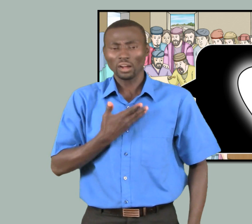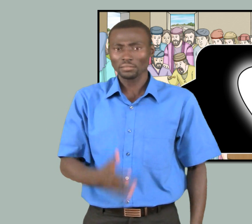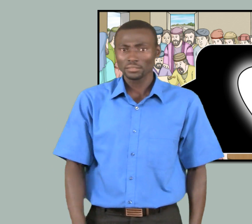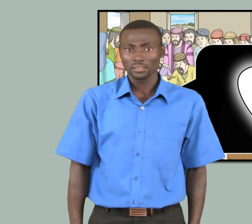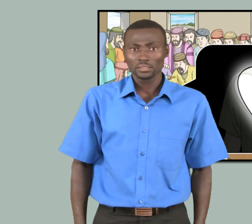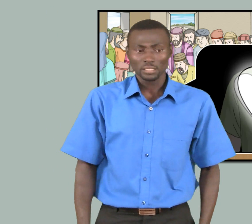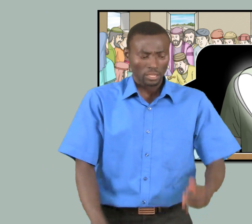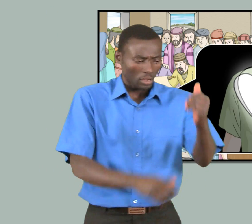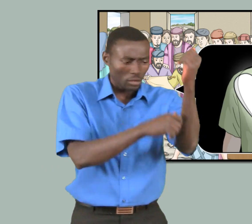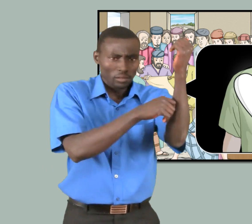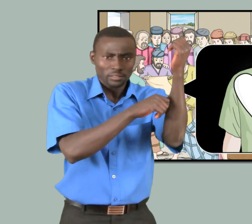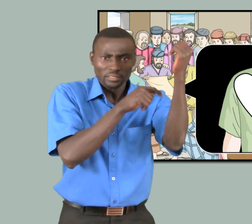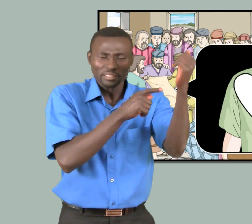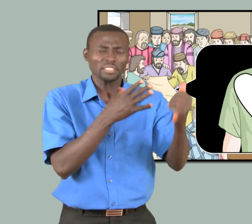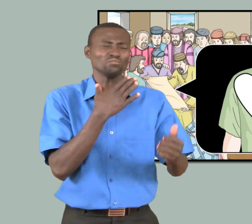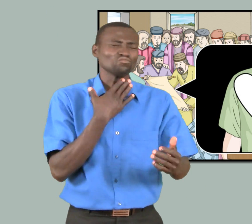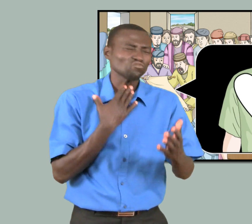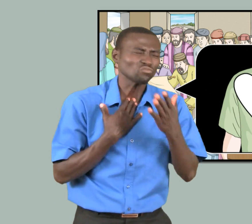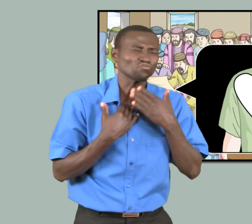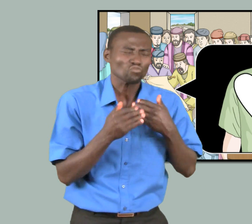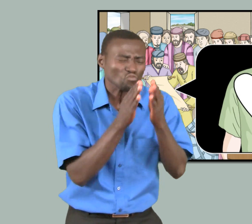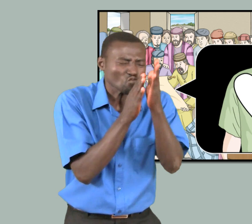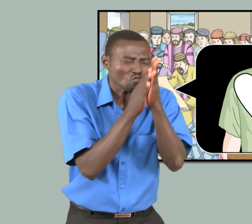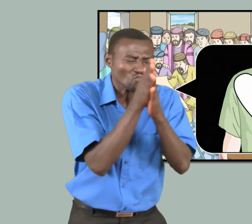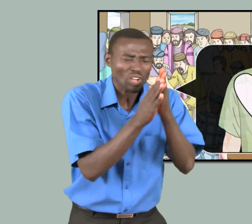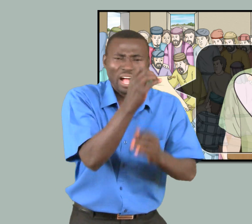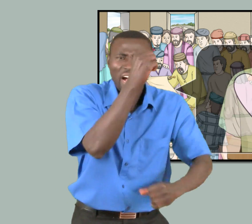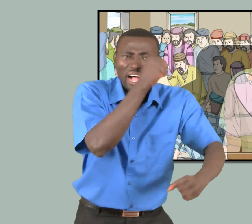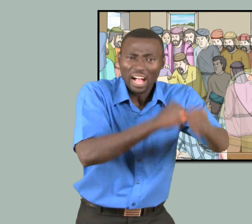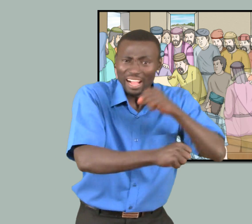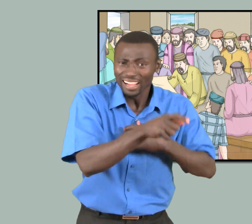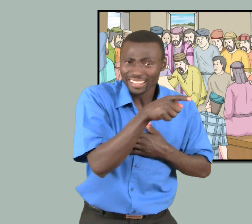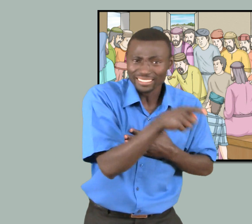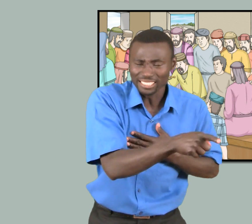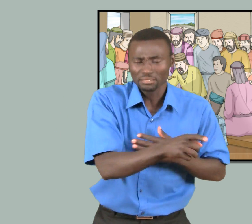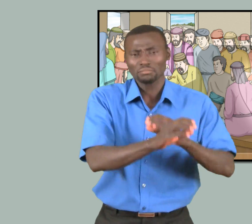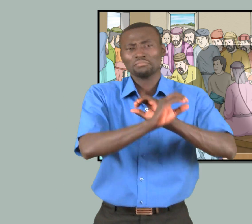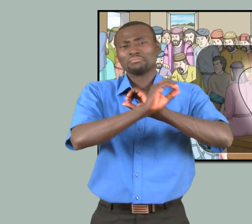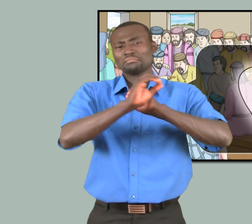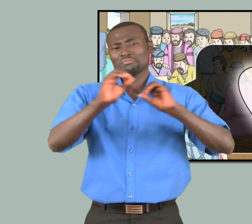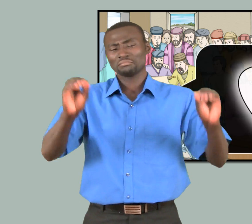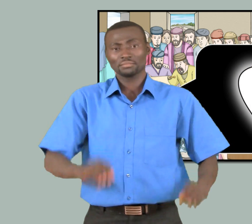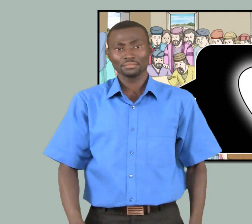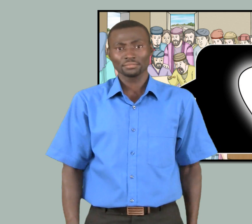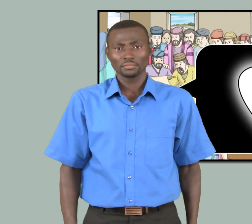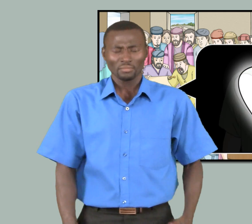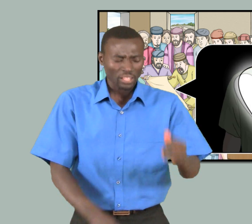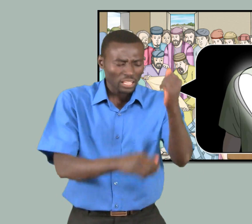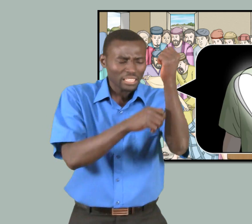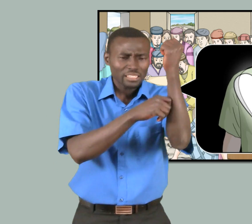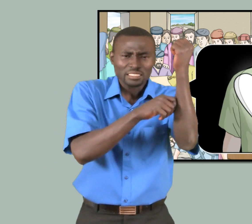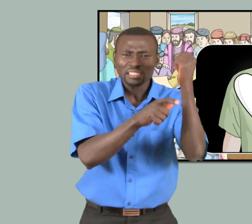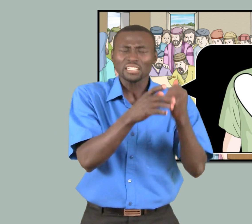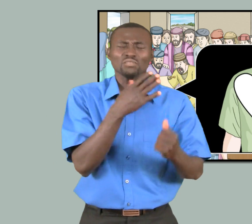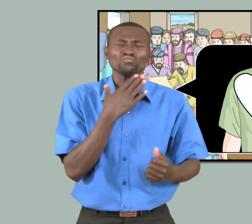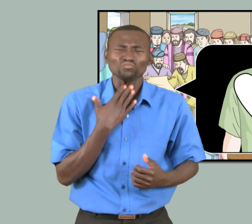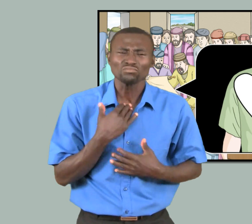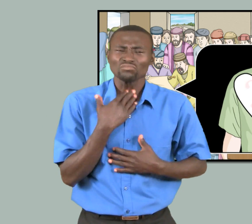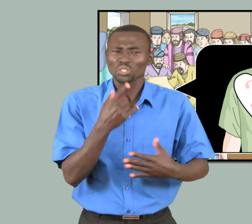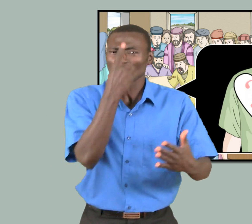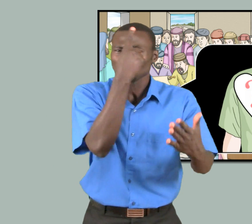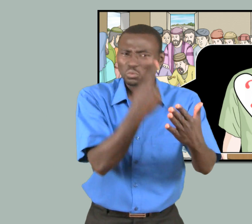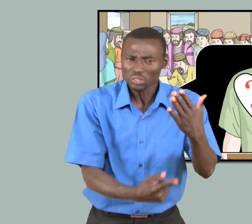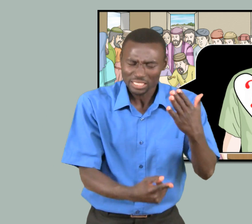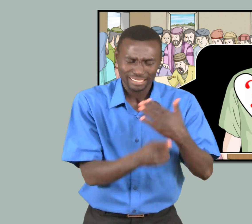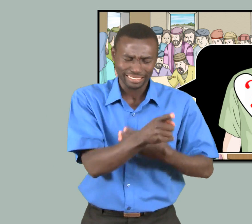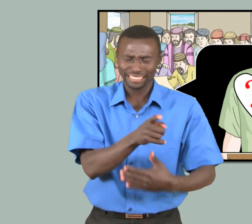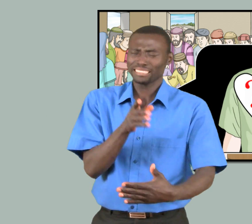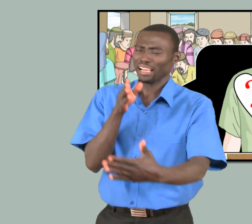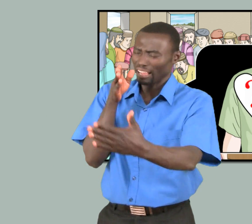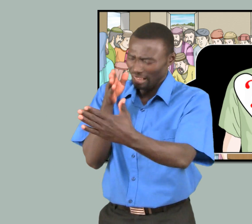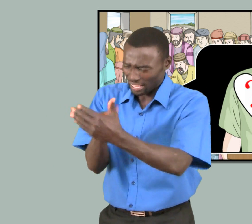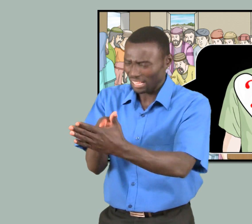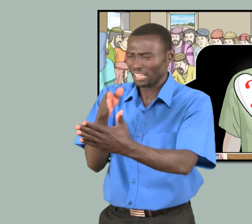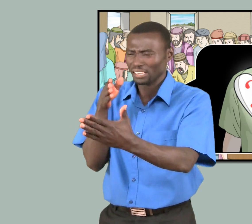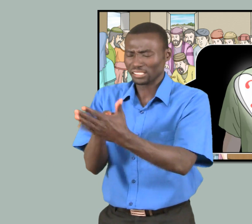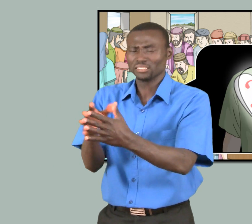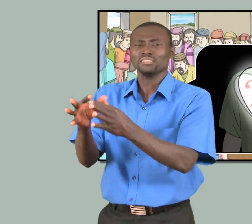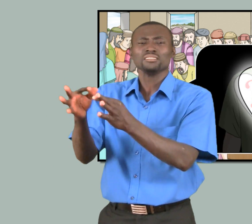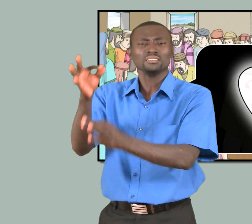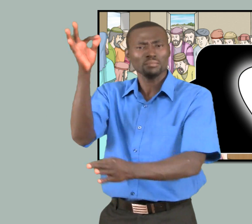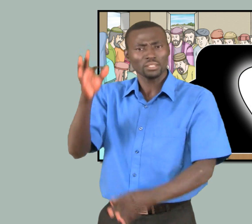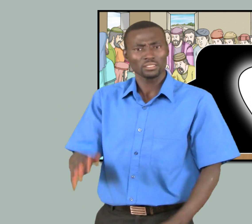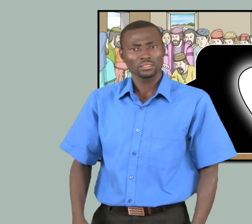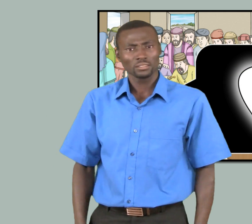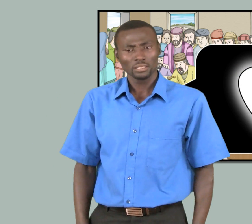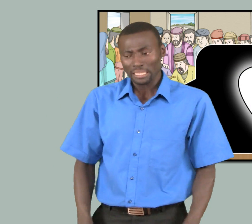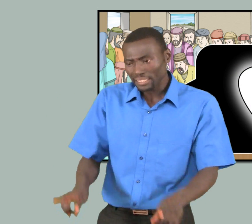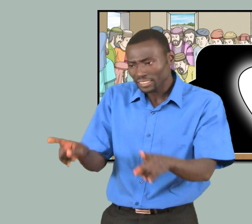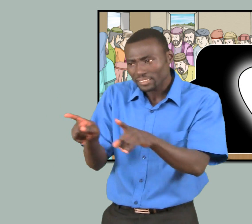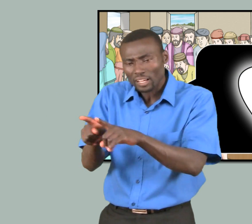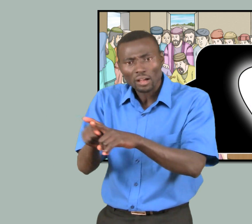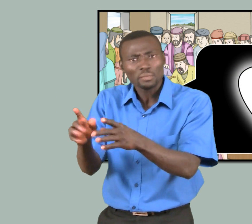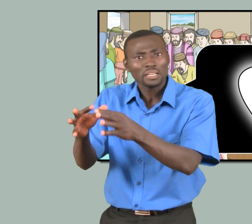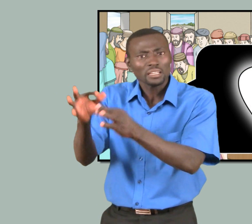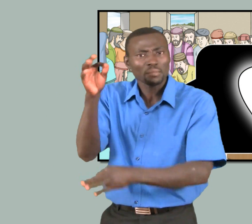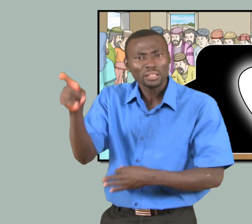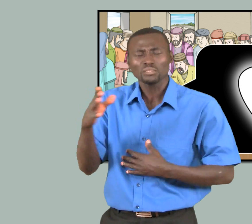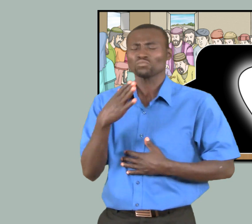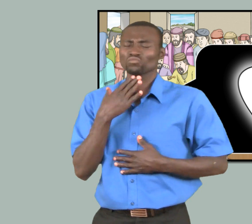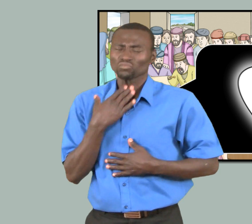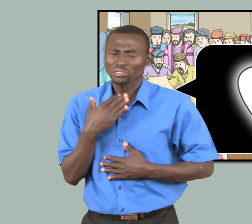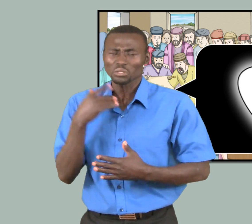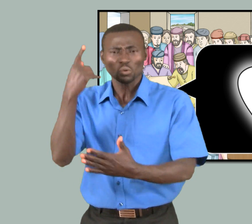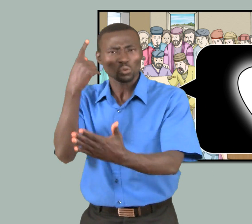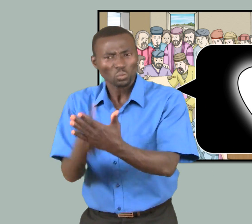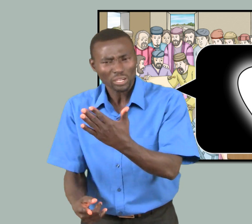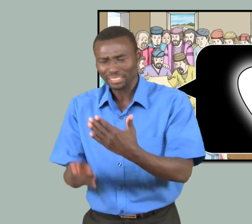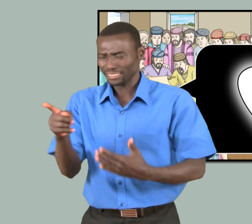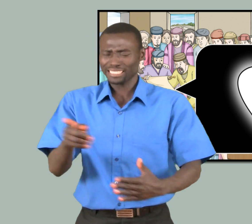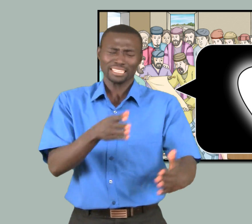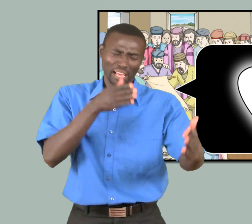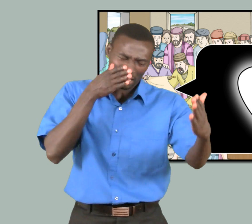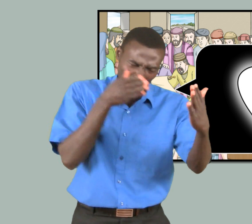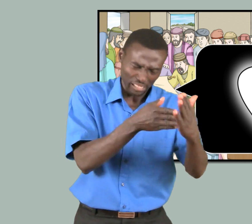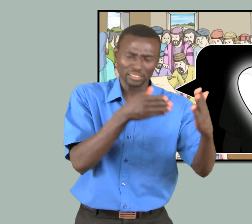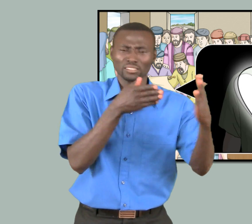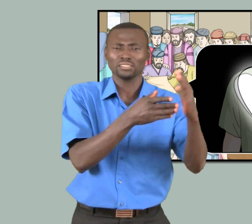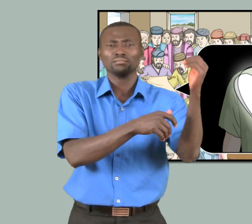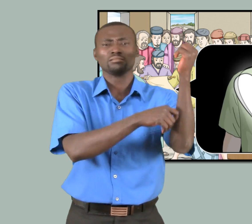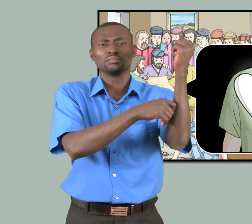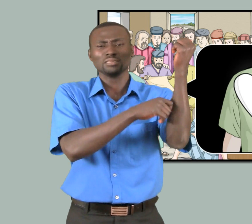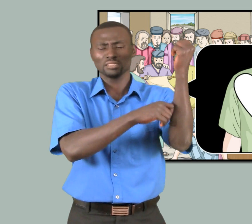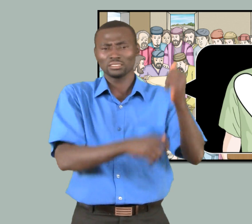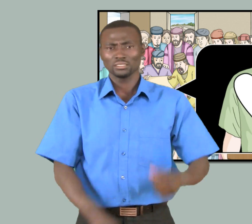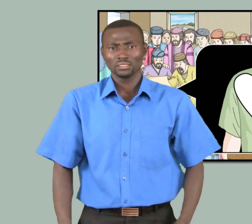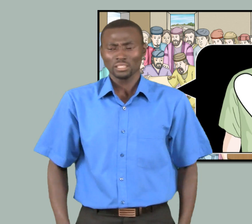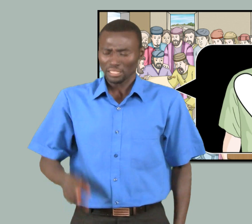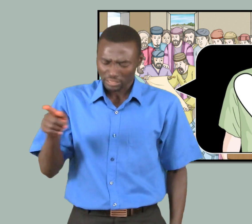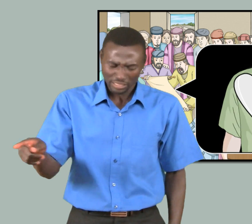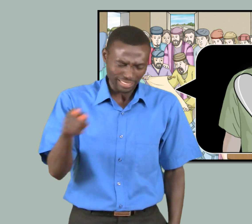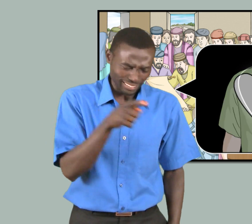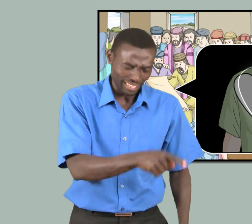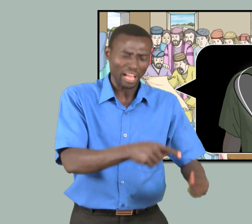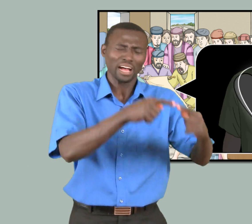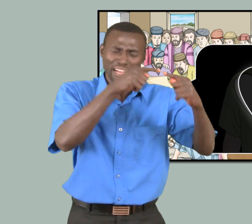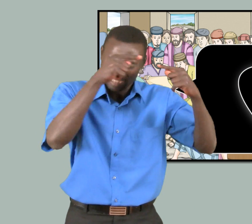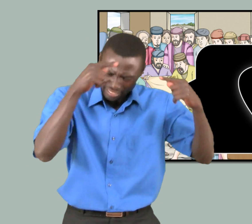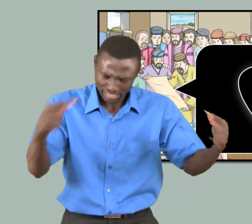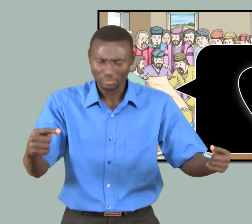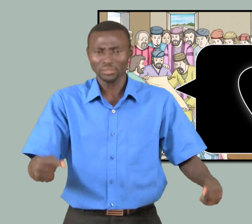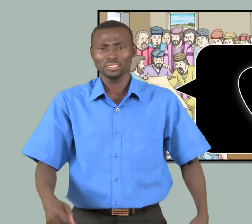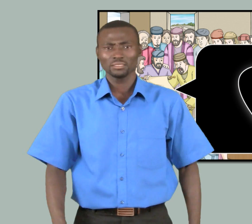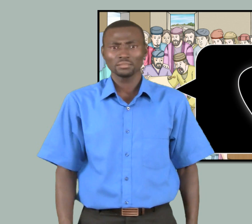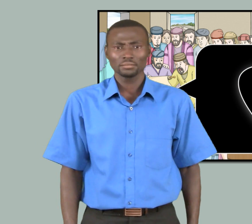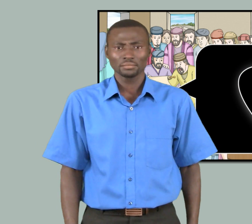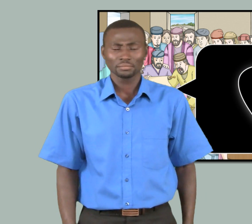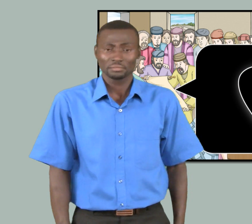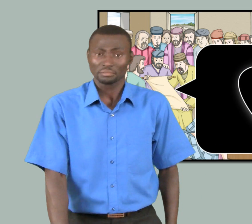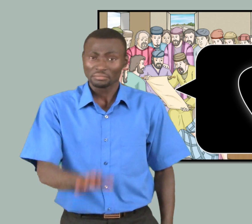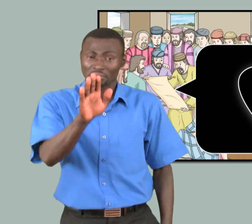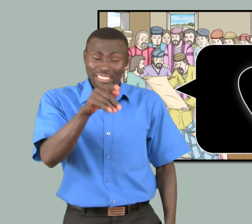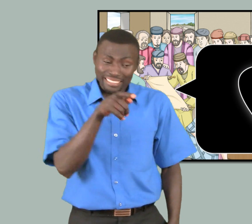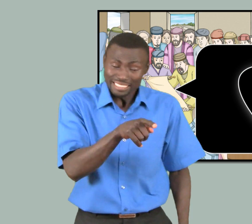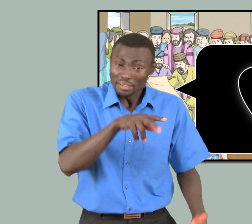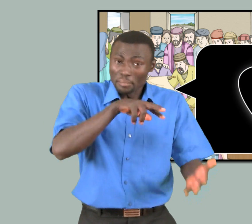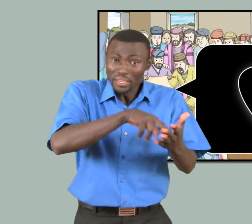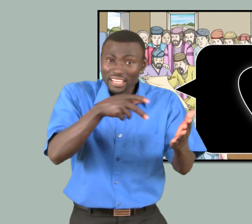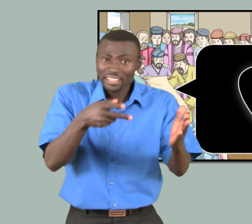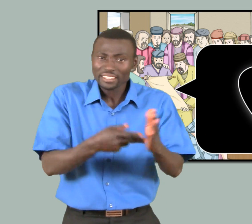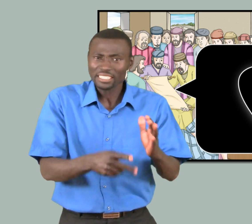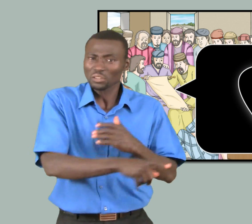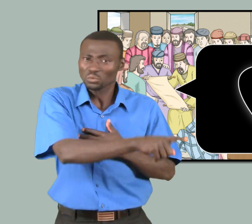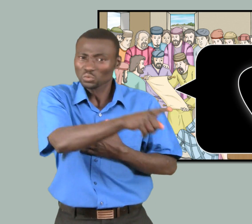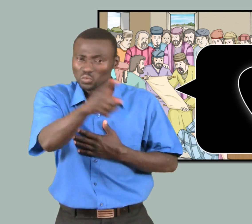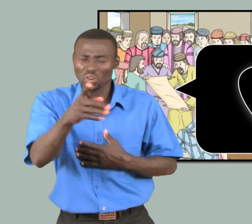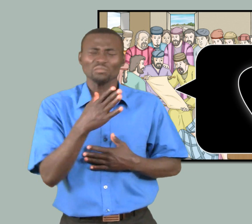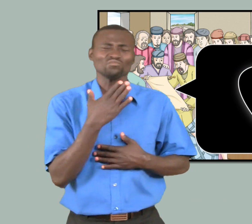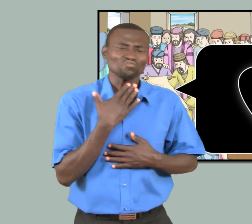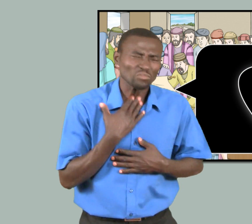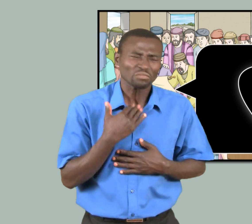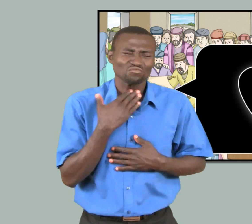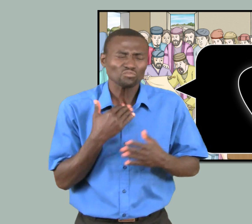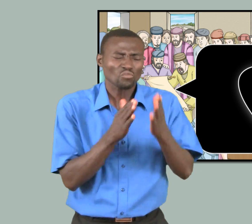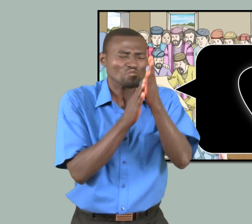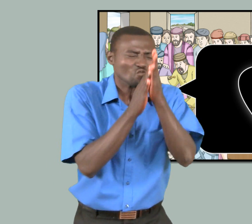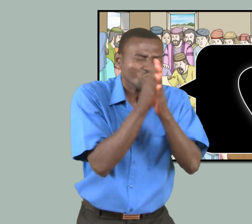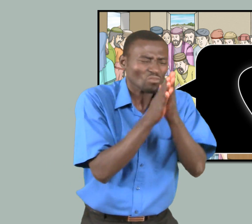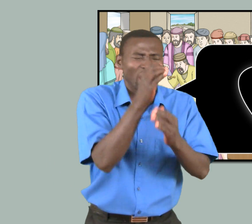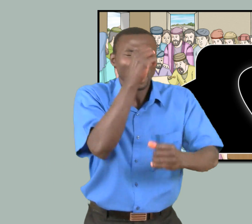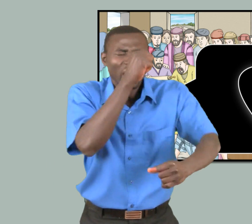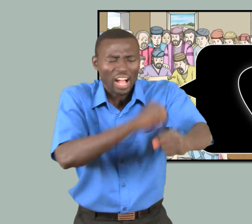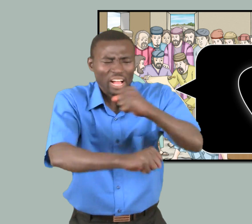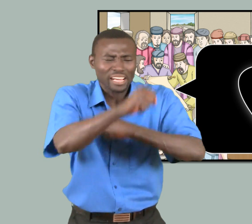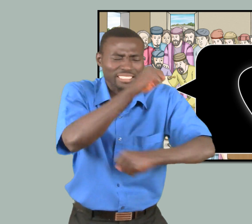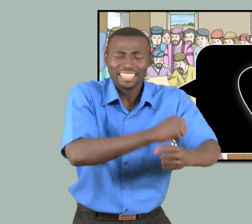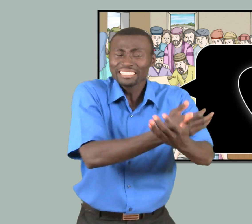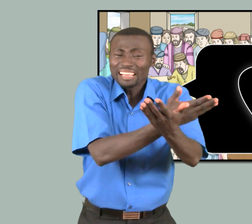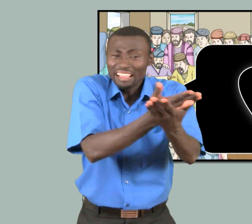For the flesh craves what is contrary to the Spirit, and the Spirit what is contrary to the flesh.